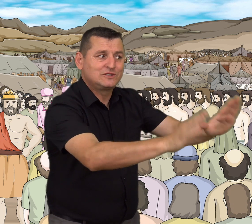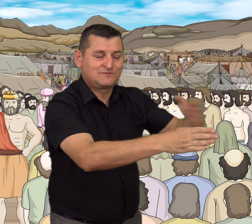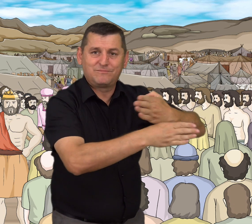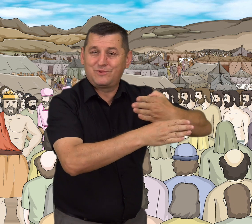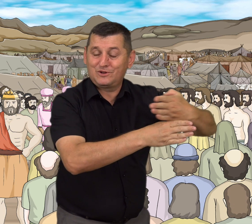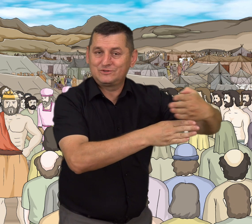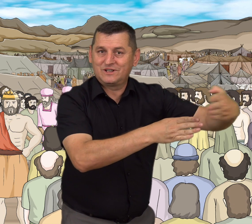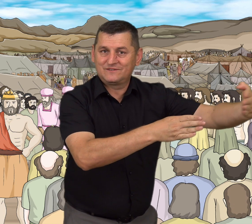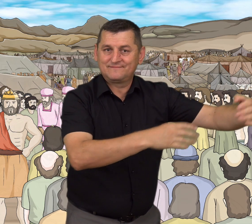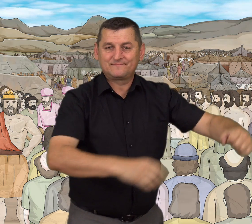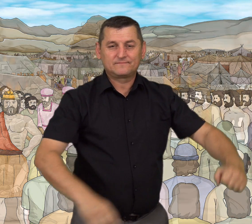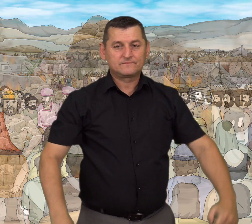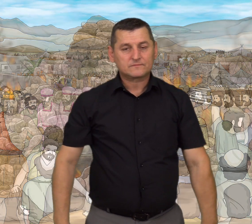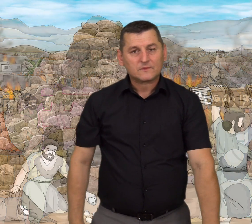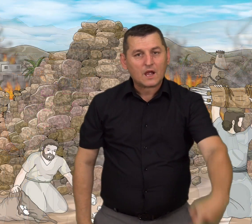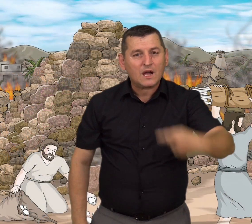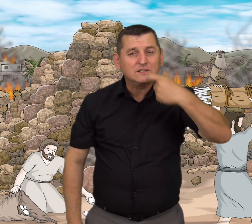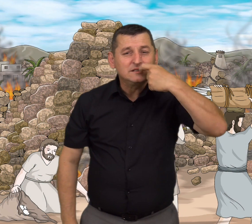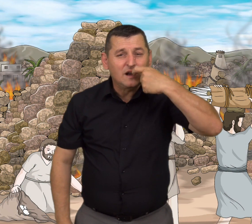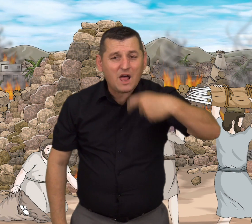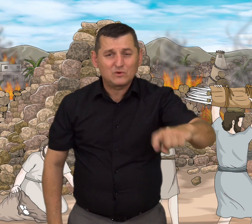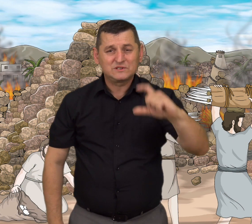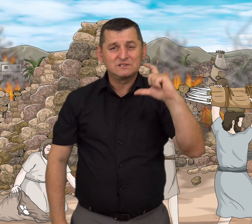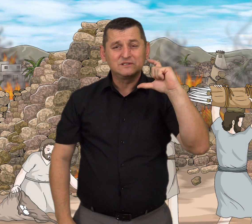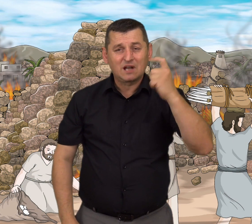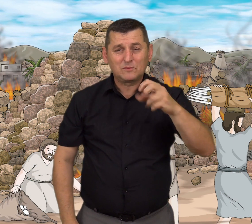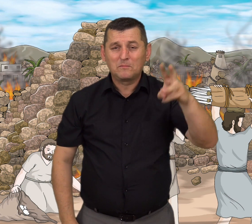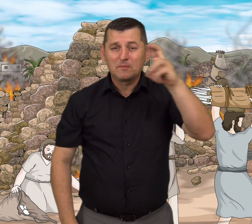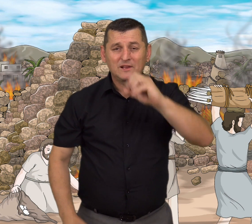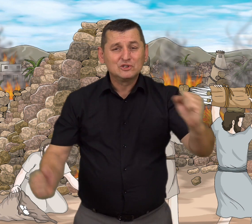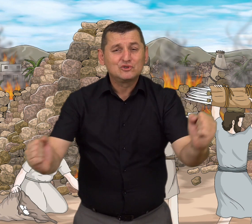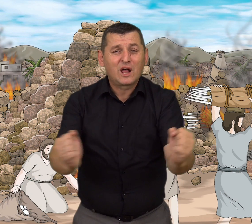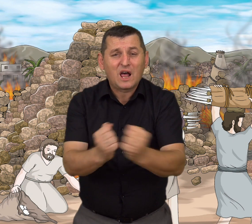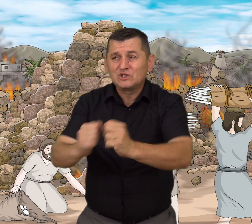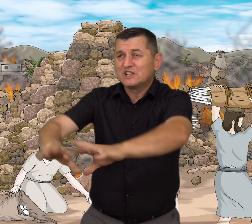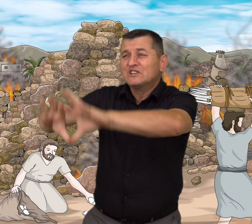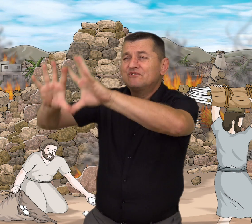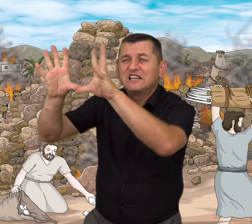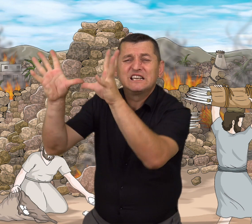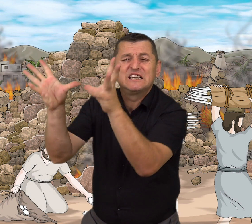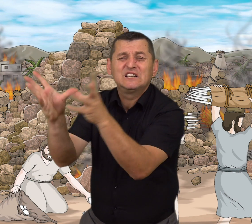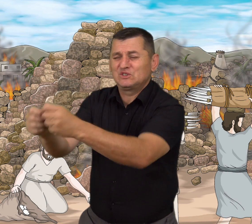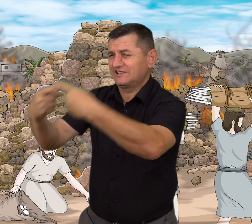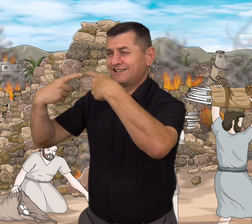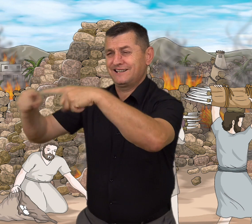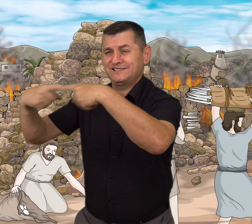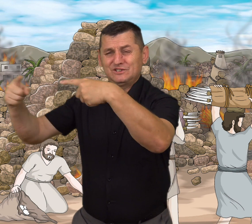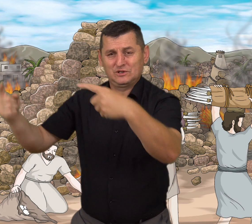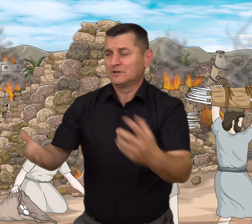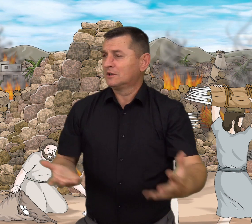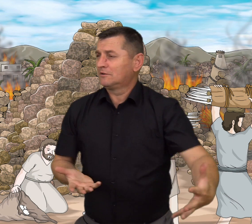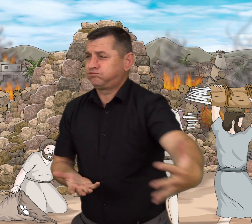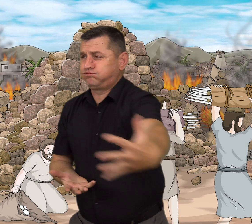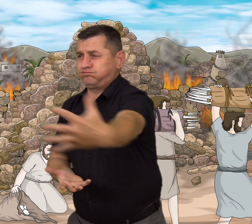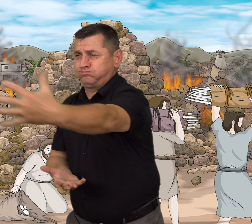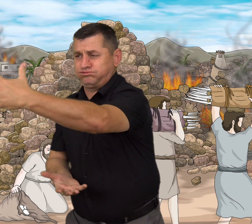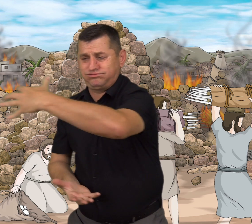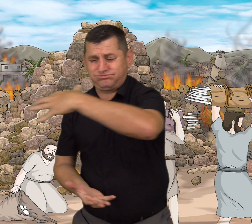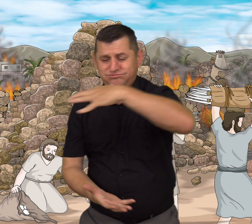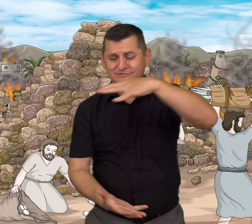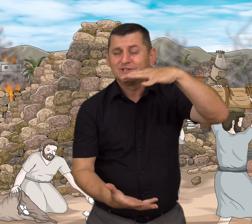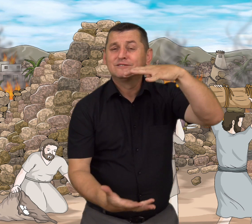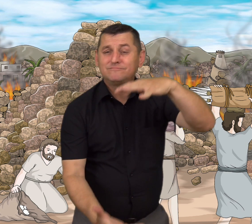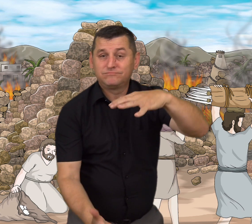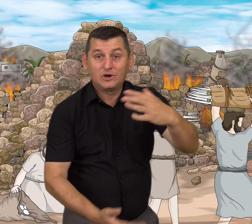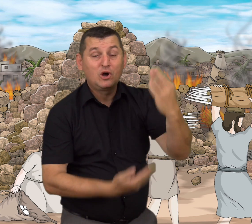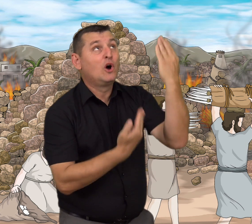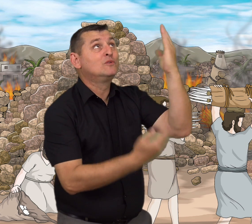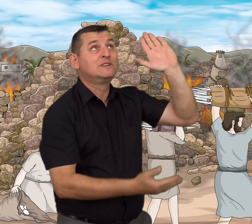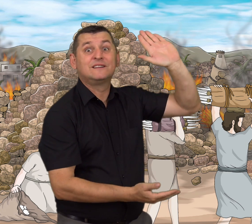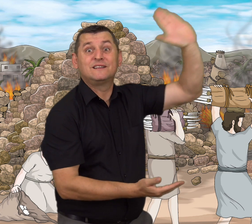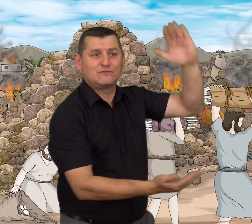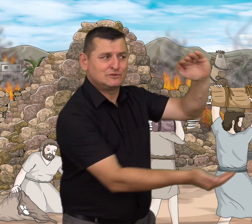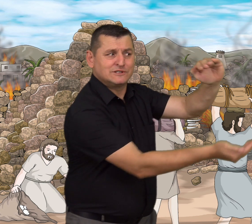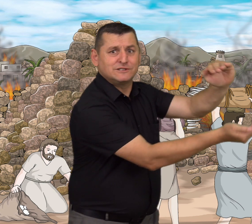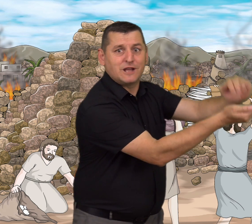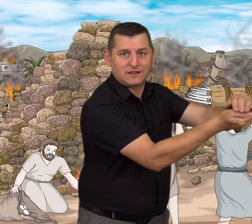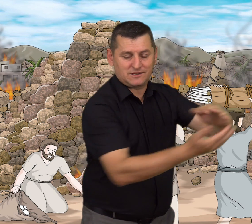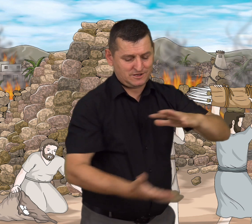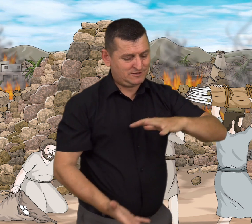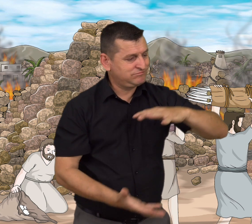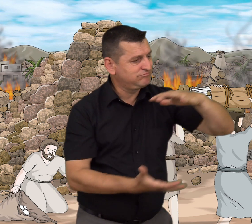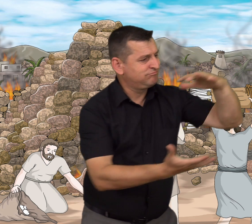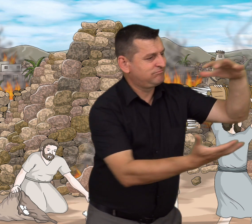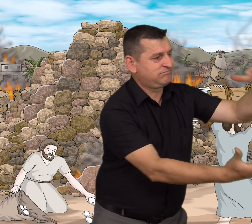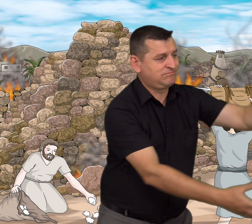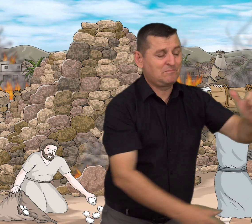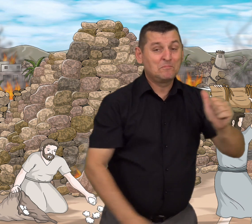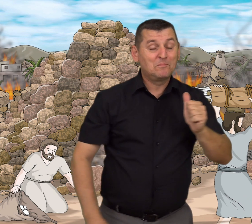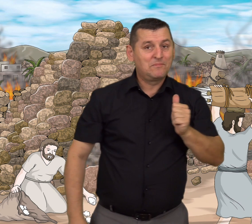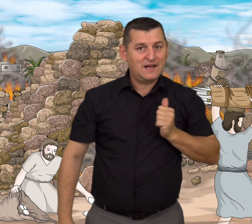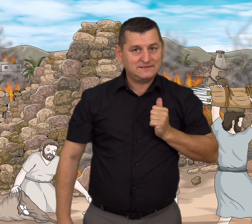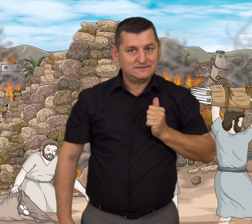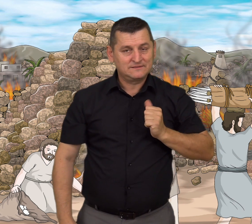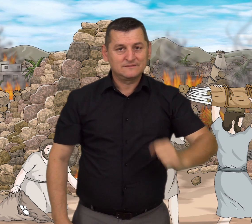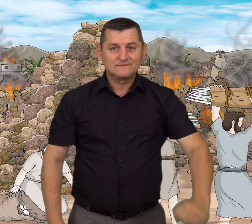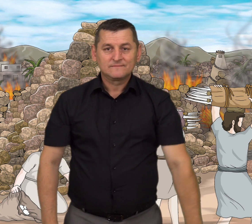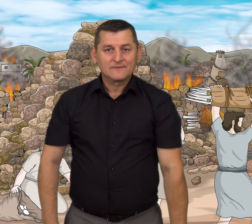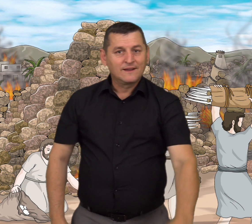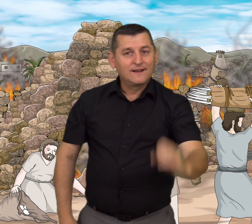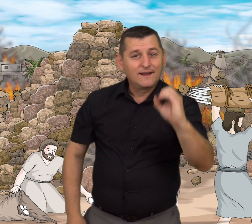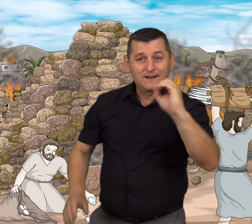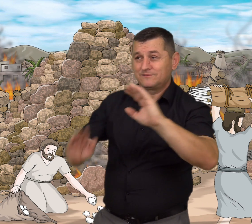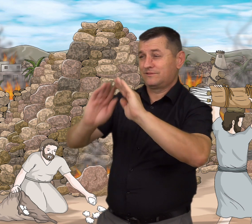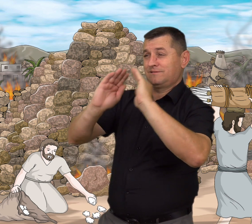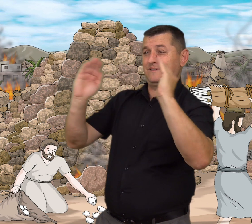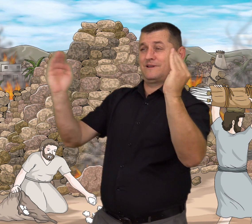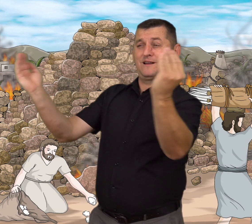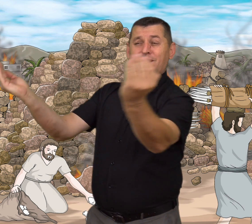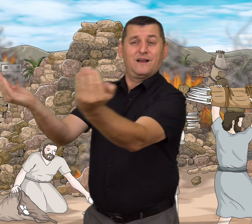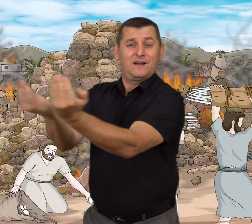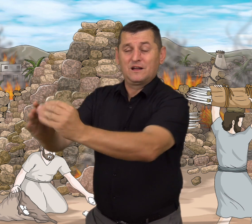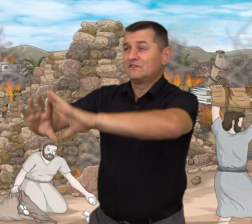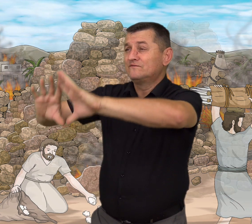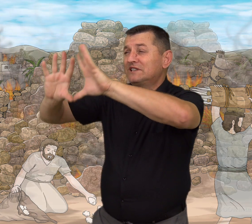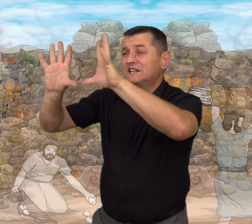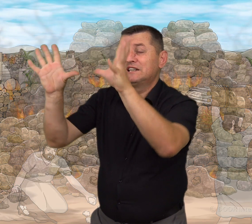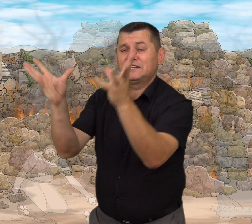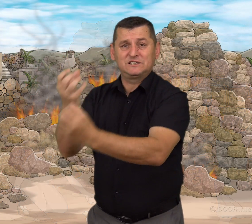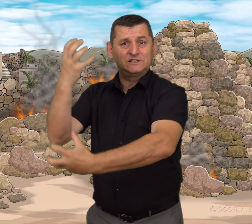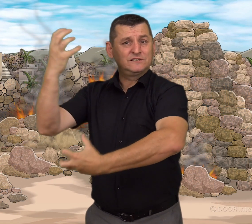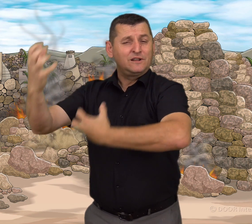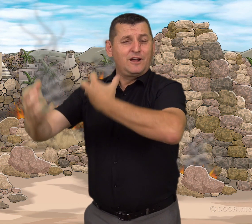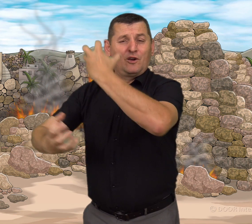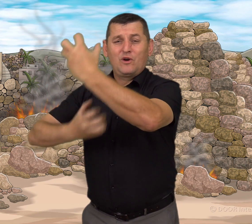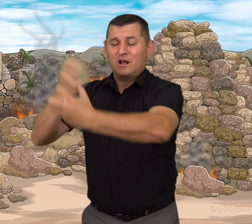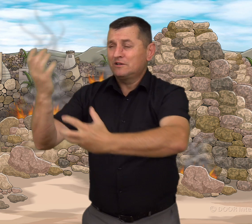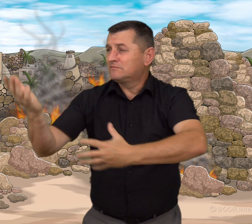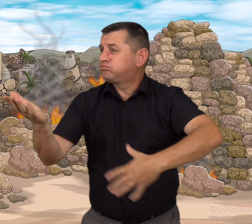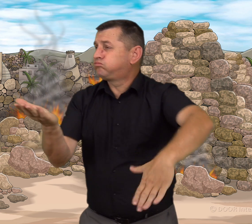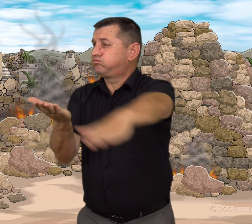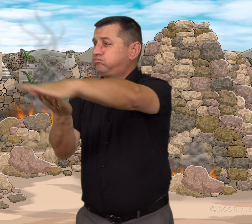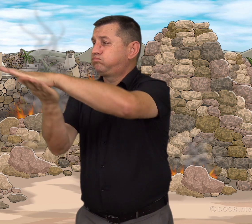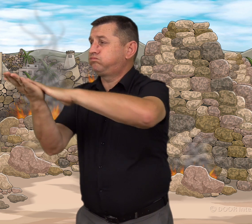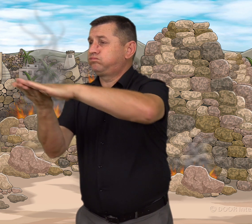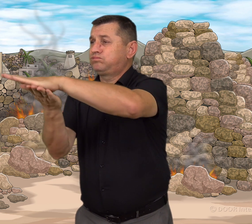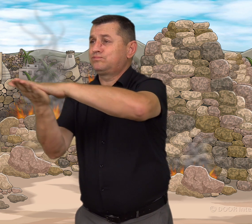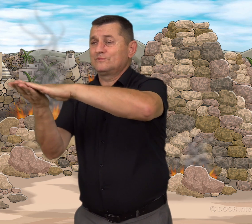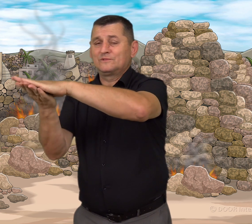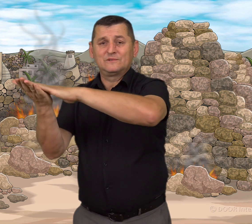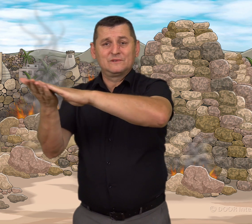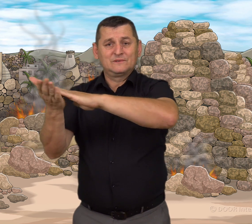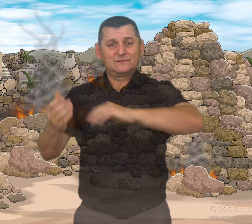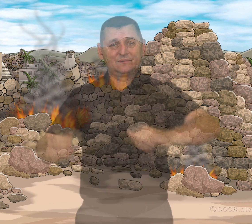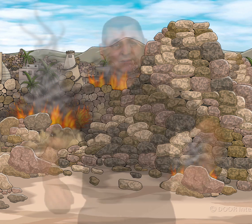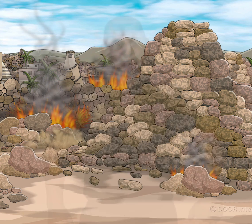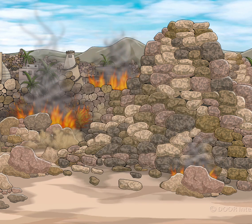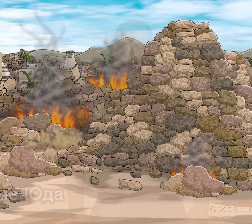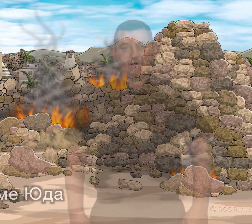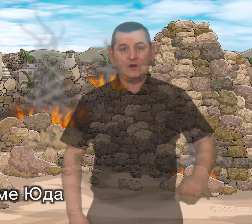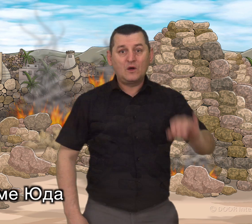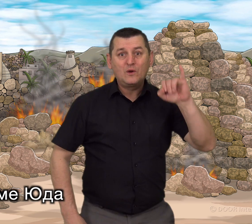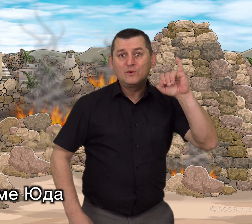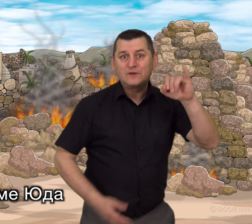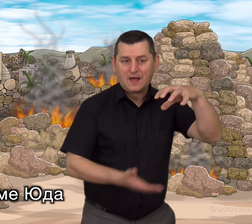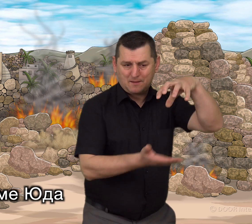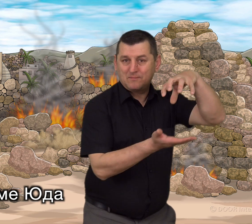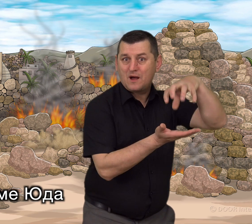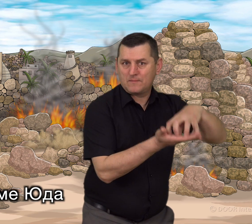However, they put the silver and gold and articles of bronze and iron into the treasury of the LORD’s house. And Joshua spared Rahab the prostitute, with her father’s household and all who belonged to her, because she hid the men Joshua had sent to spy out Jericho. So she has lived among the Israelites to this day. At that time Joshua invoked this solemn oath: “Cursed before the LORD is the man who rises up and rebuilds this city, Jericho; at the cost of his firstborn he will lay its foundations; at the cost of his youngest he will set up its gates.” So the LORD was with Joshua, and his fame spread throughout the land. The Israelites, however, acted unfaithfully regarding the things devoted to destruction.